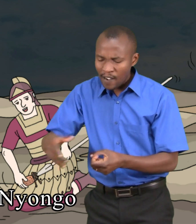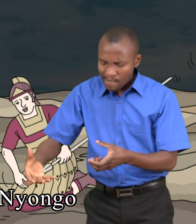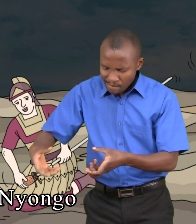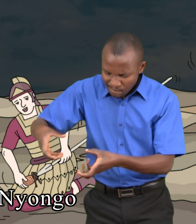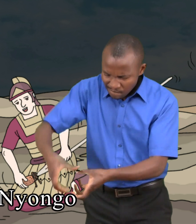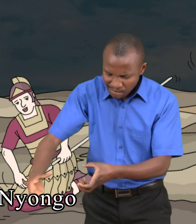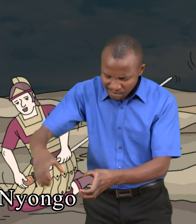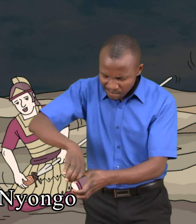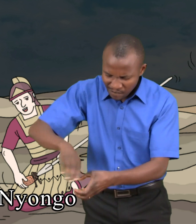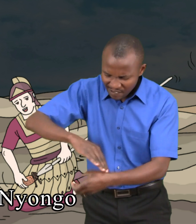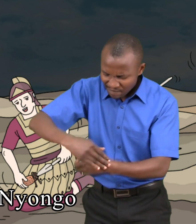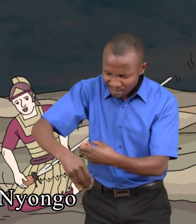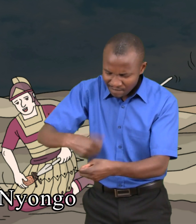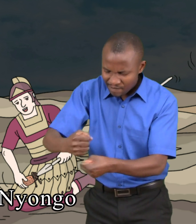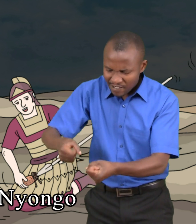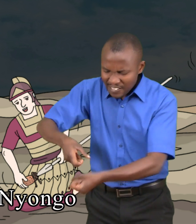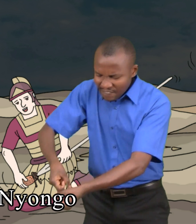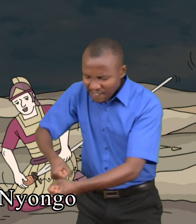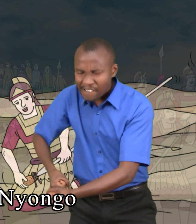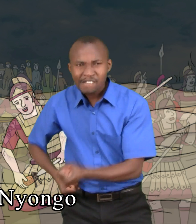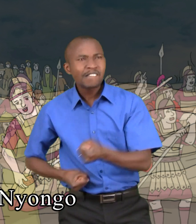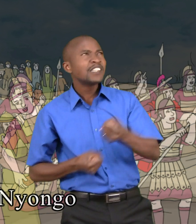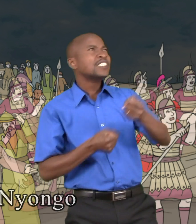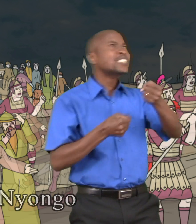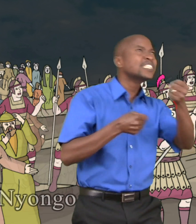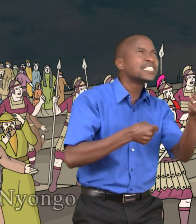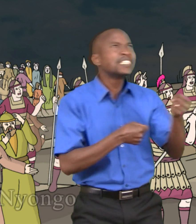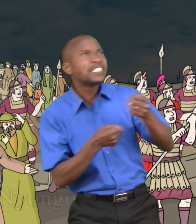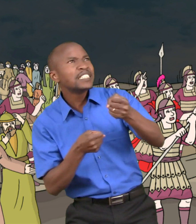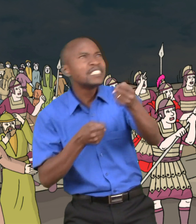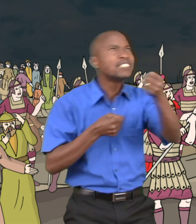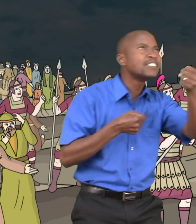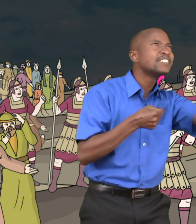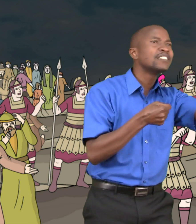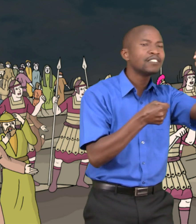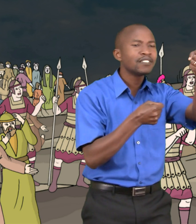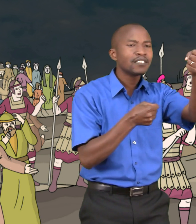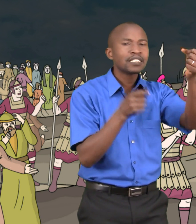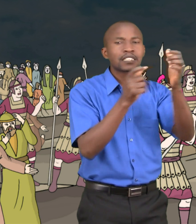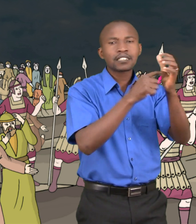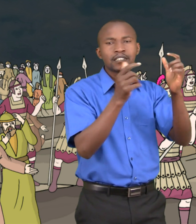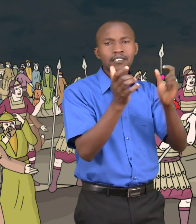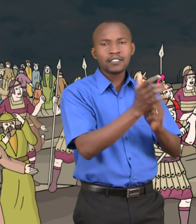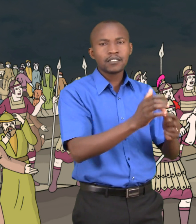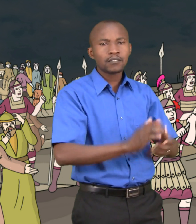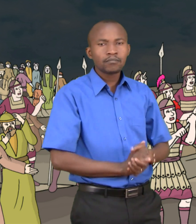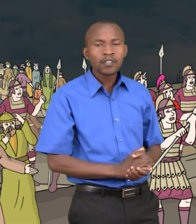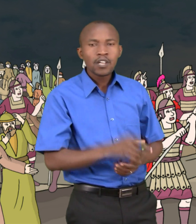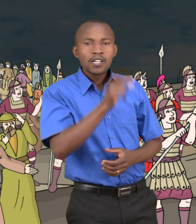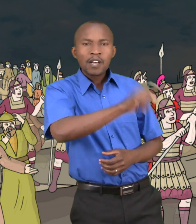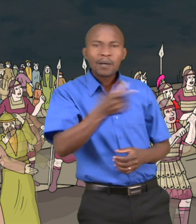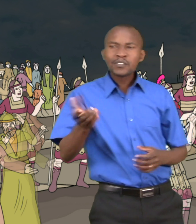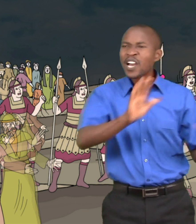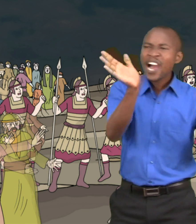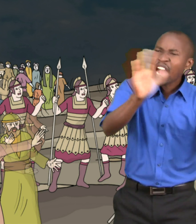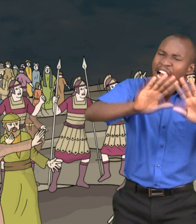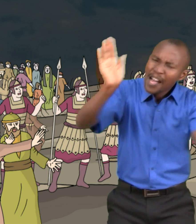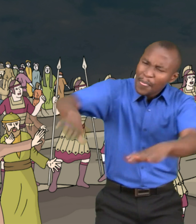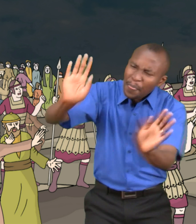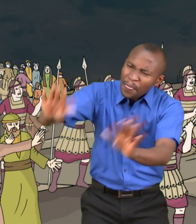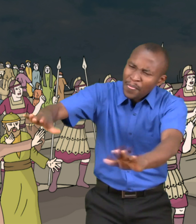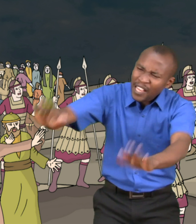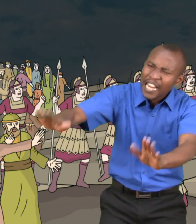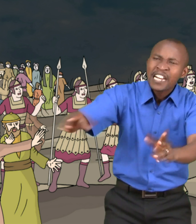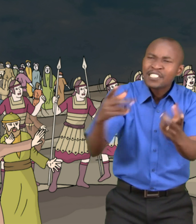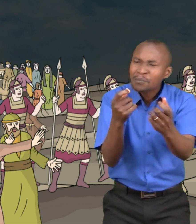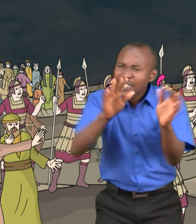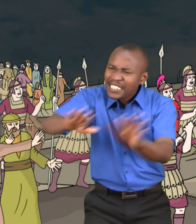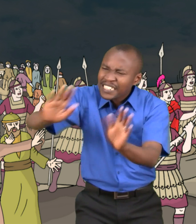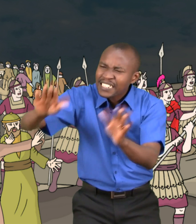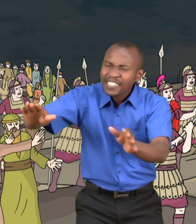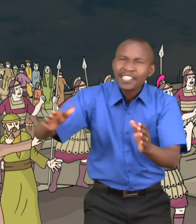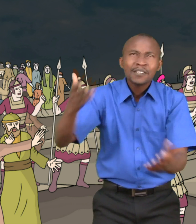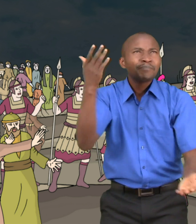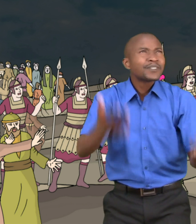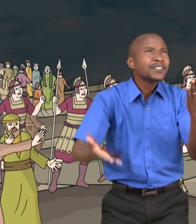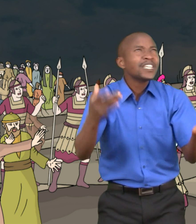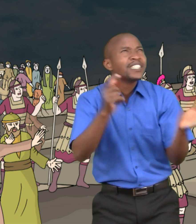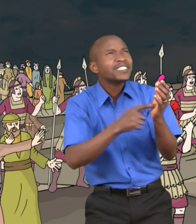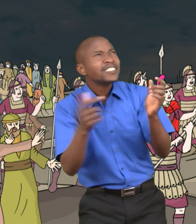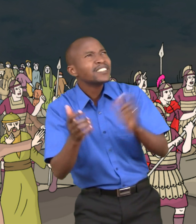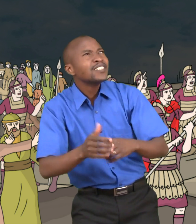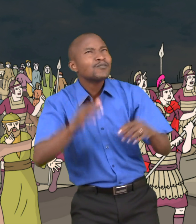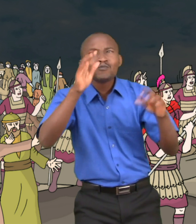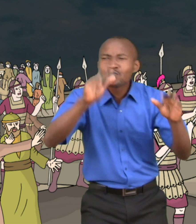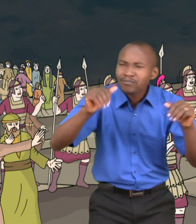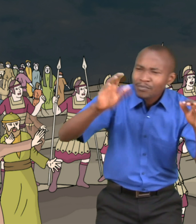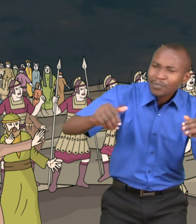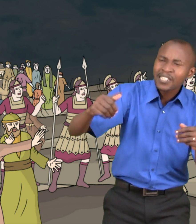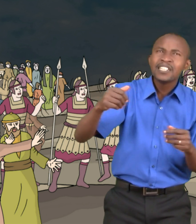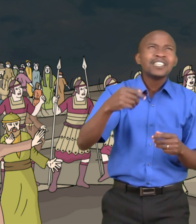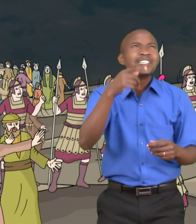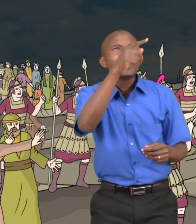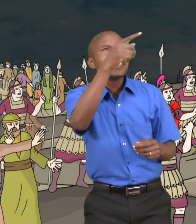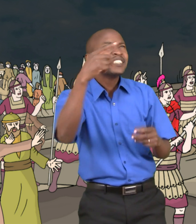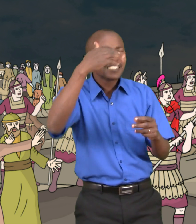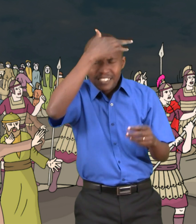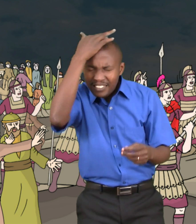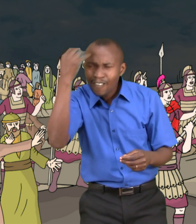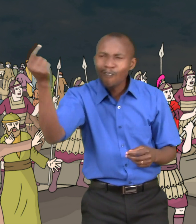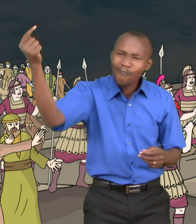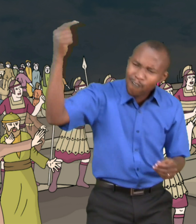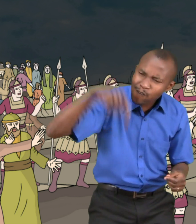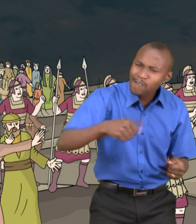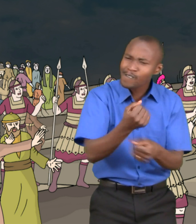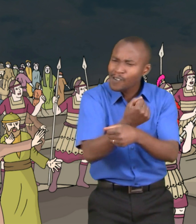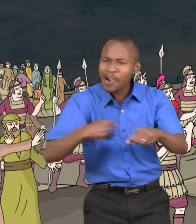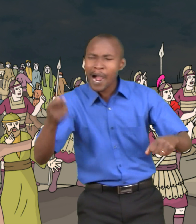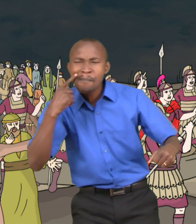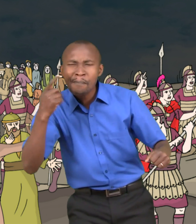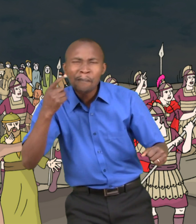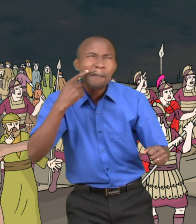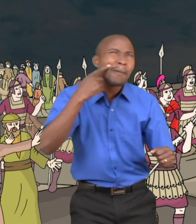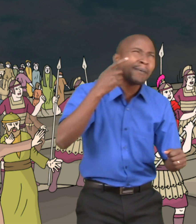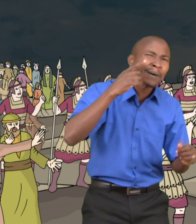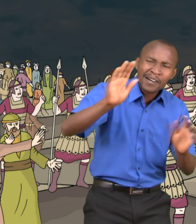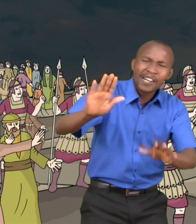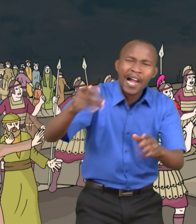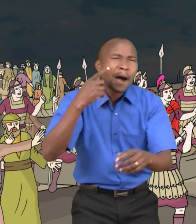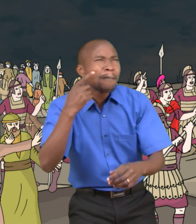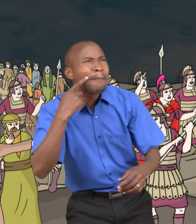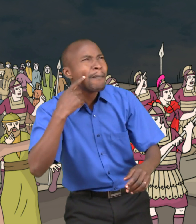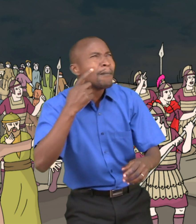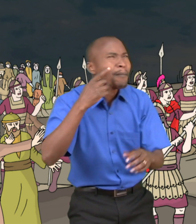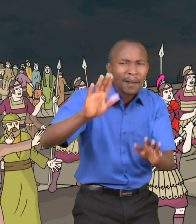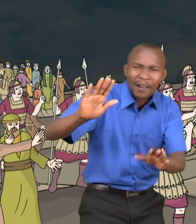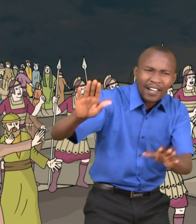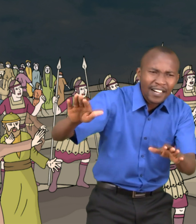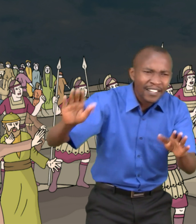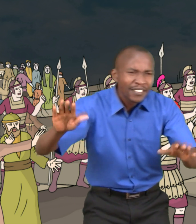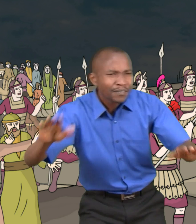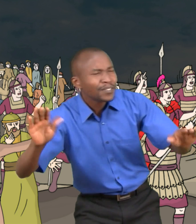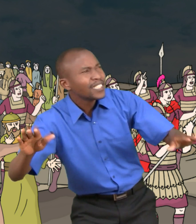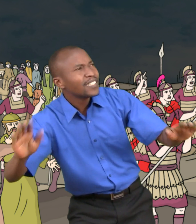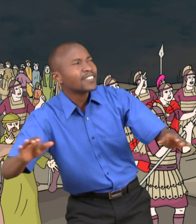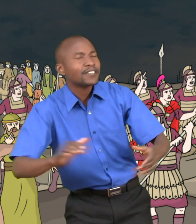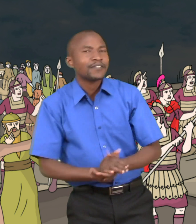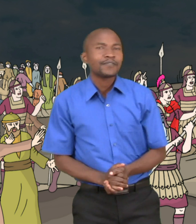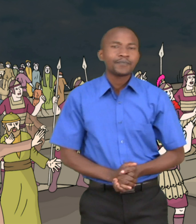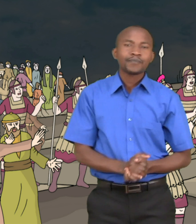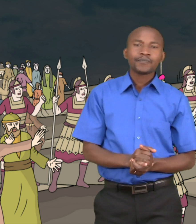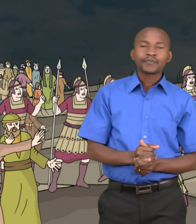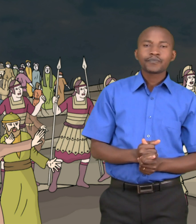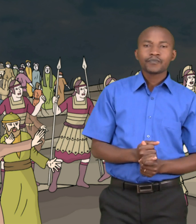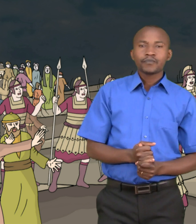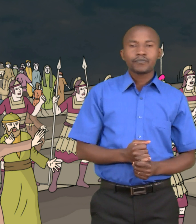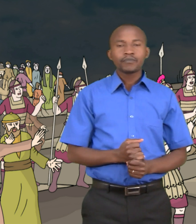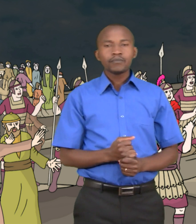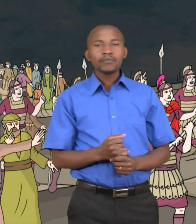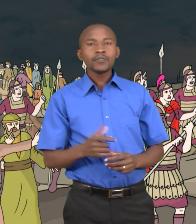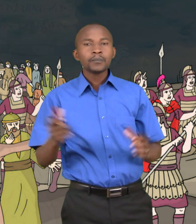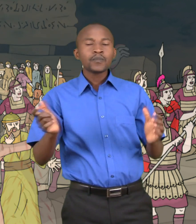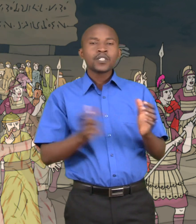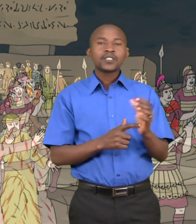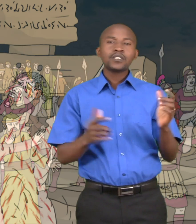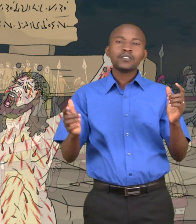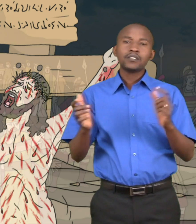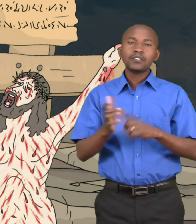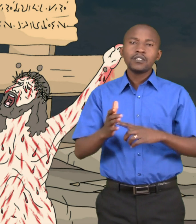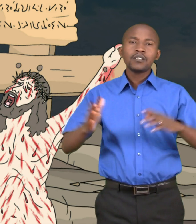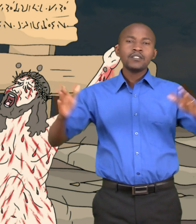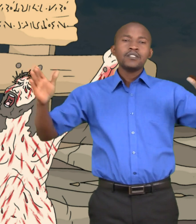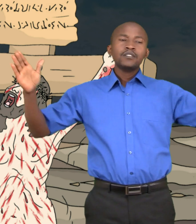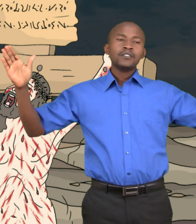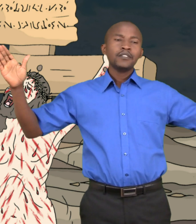But the others said, “Leave Him alone. Let us see if Elijah comes to save Him.”